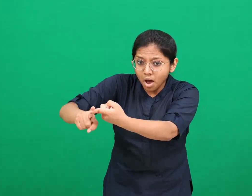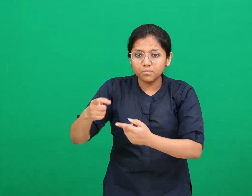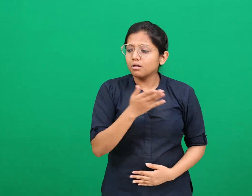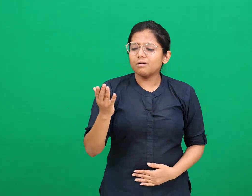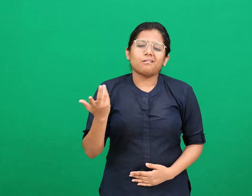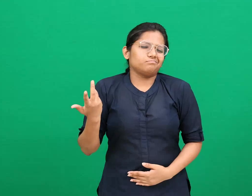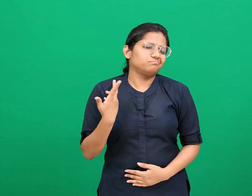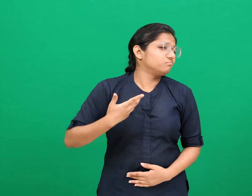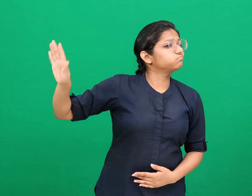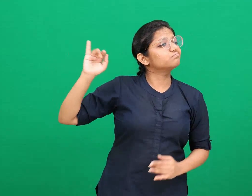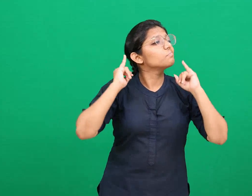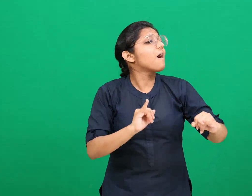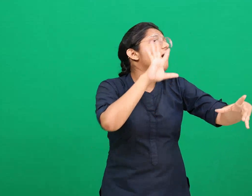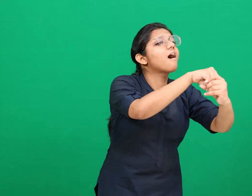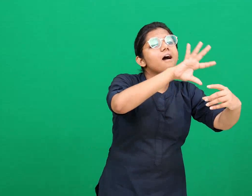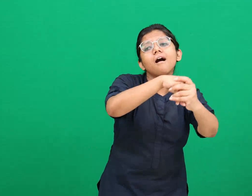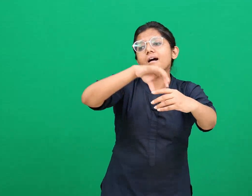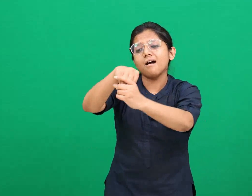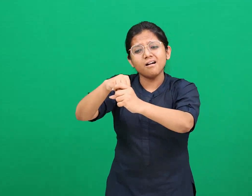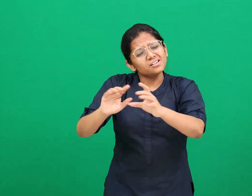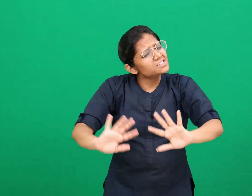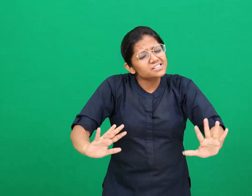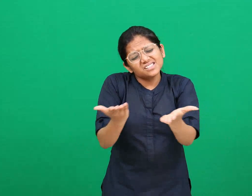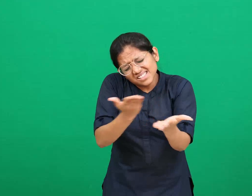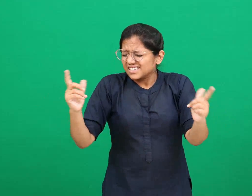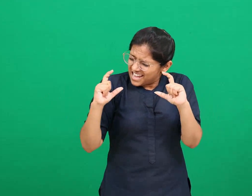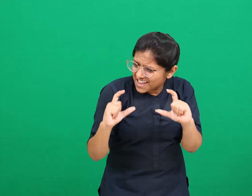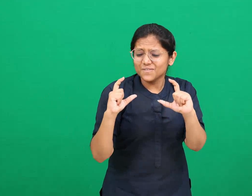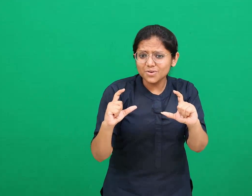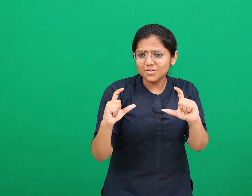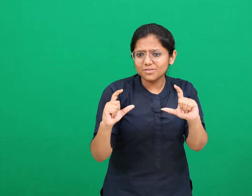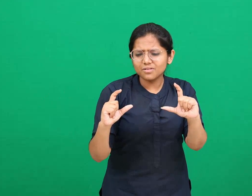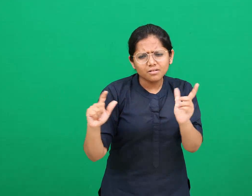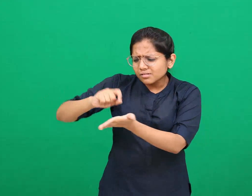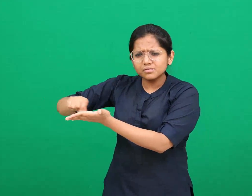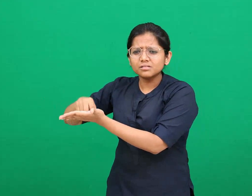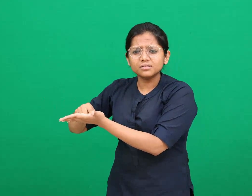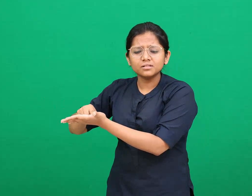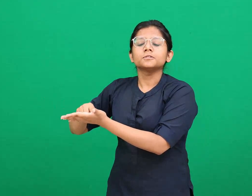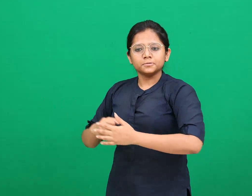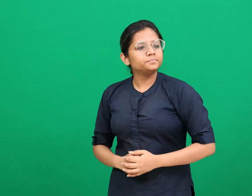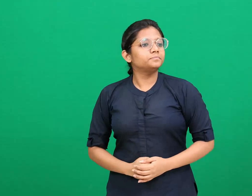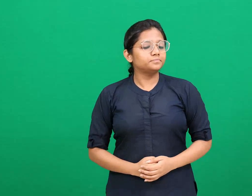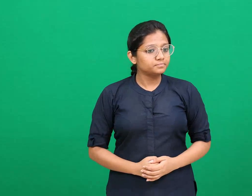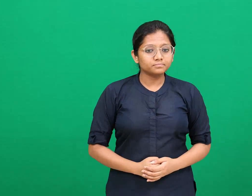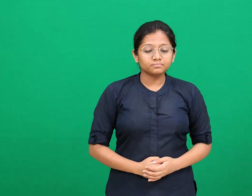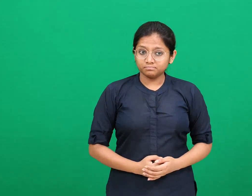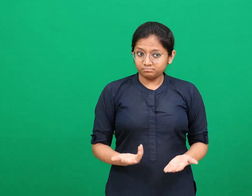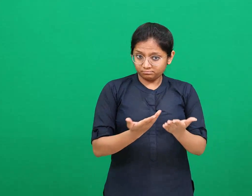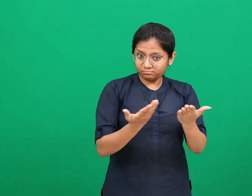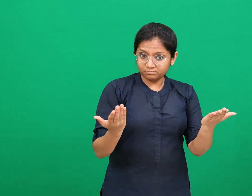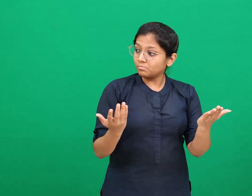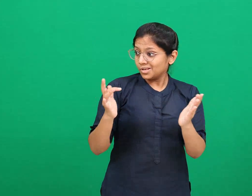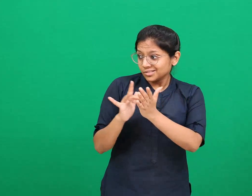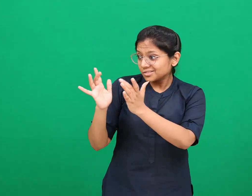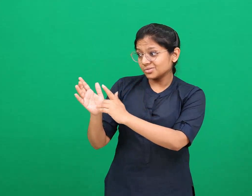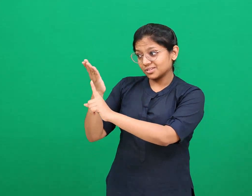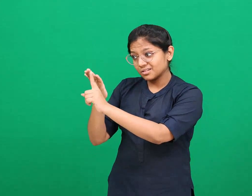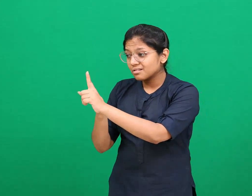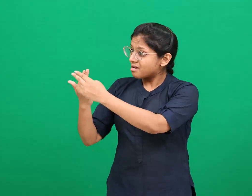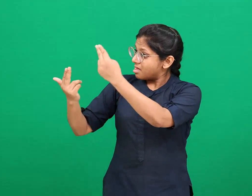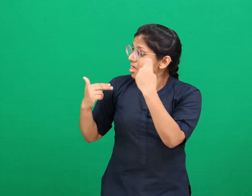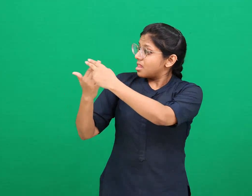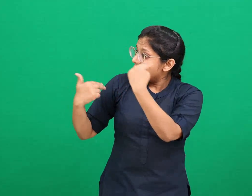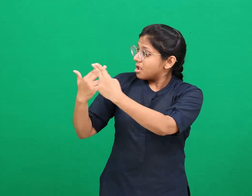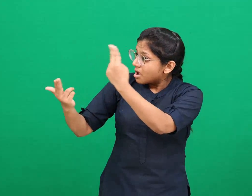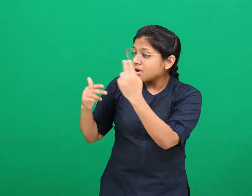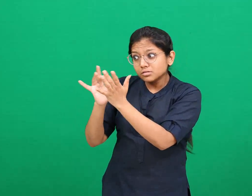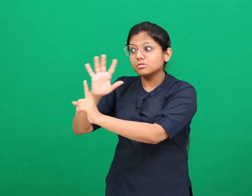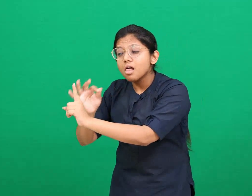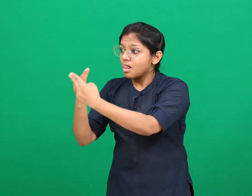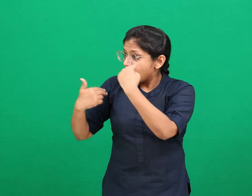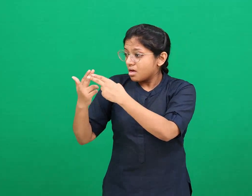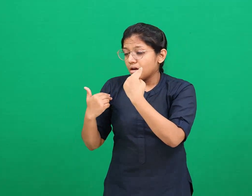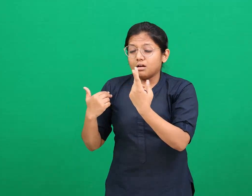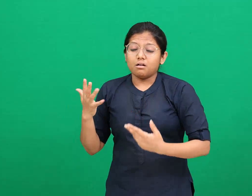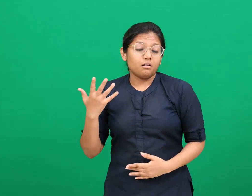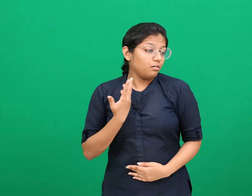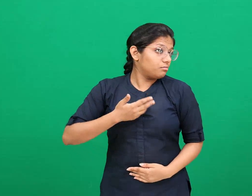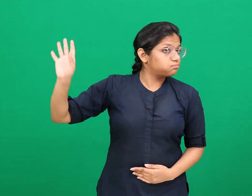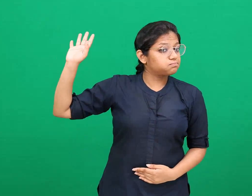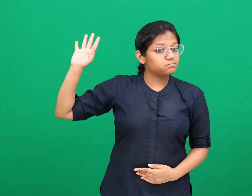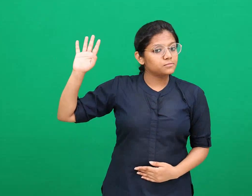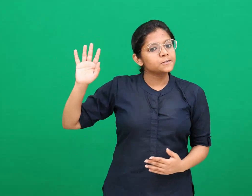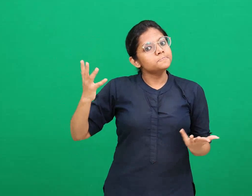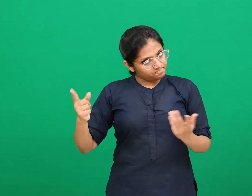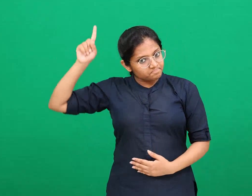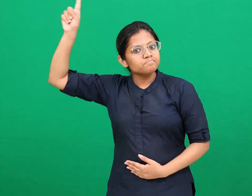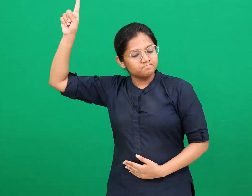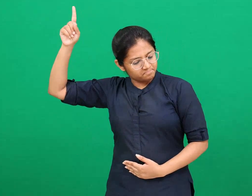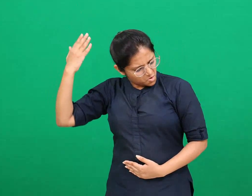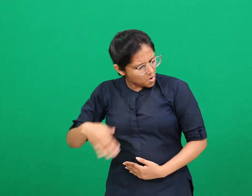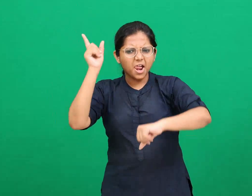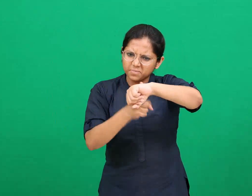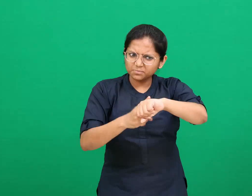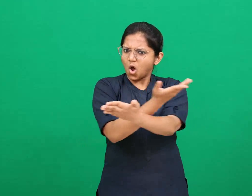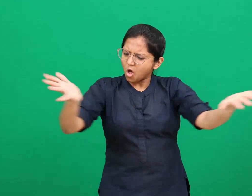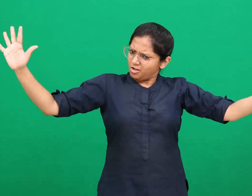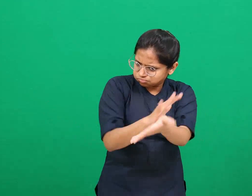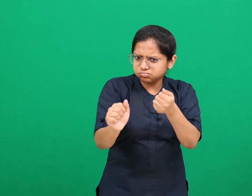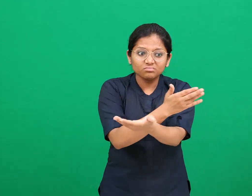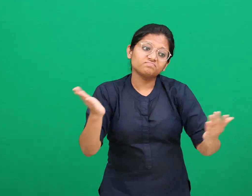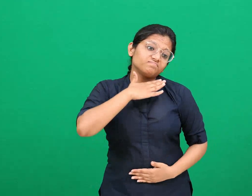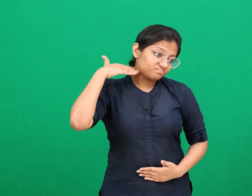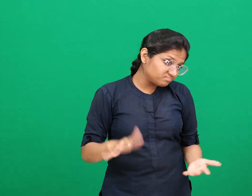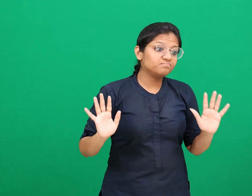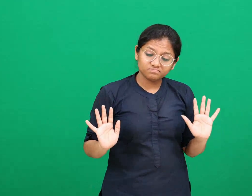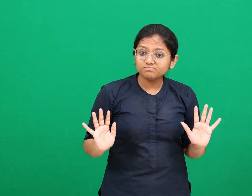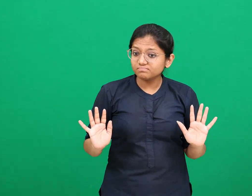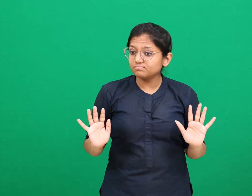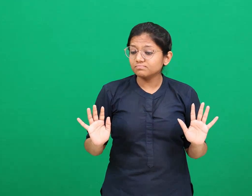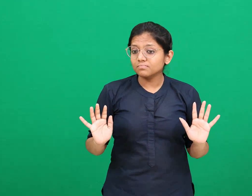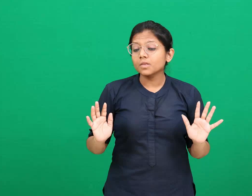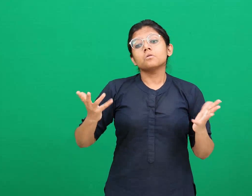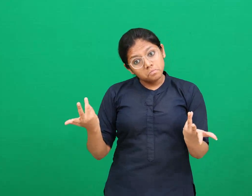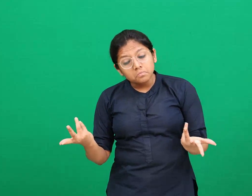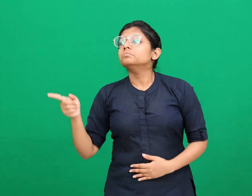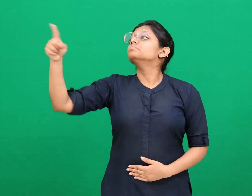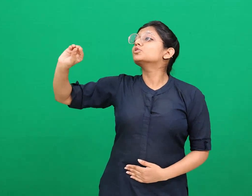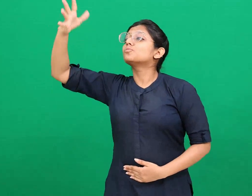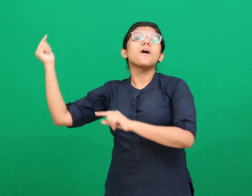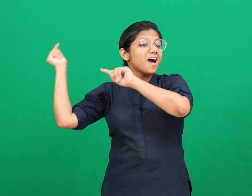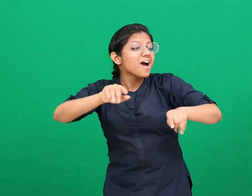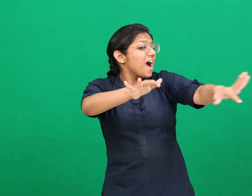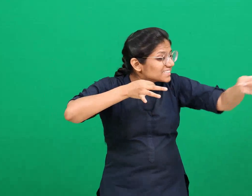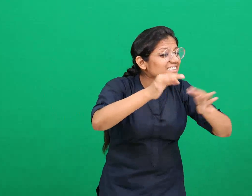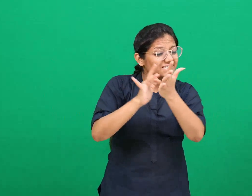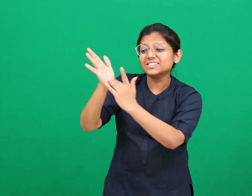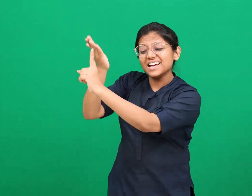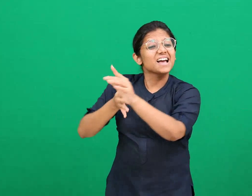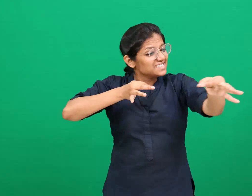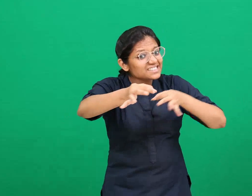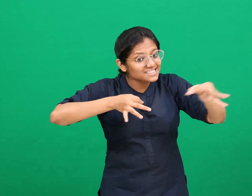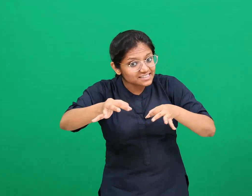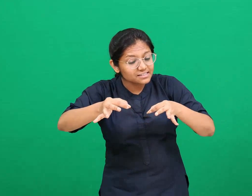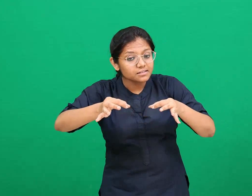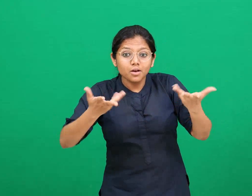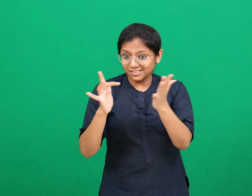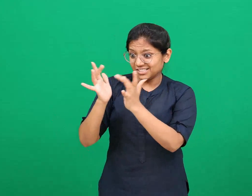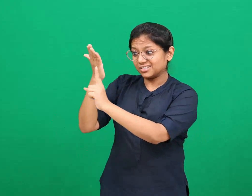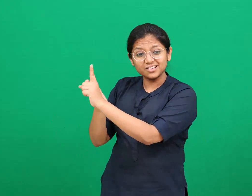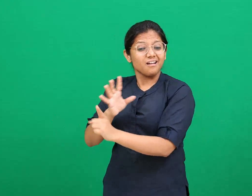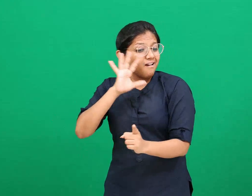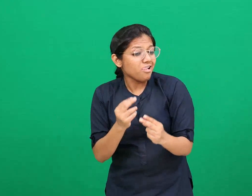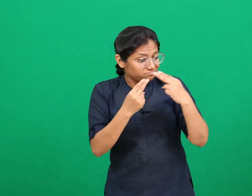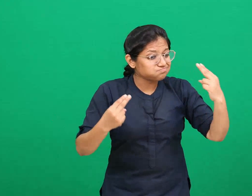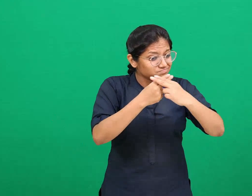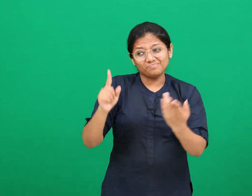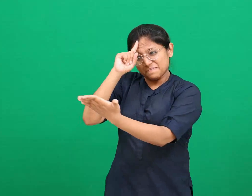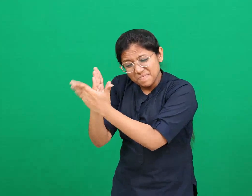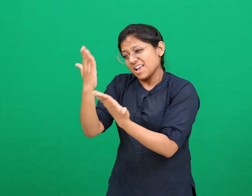Watch out, then, that what was spoken by the prophets does not happen to you: ' Look, you scoffers, wonder and perish!